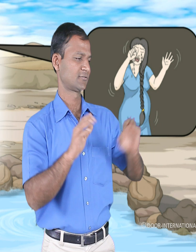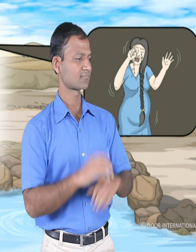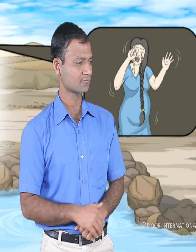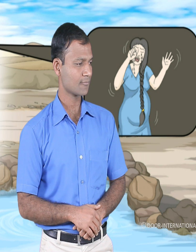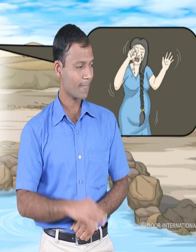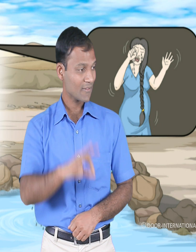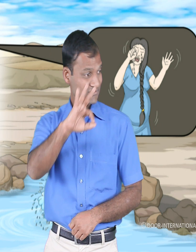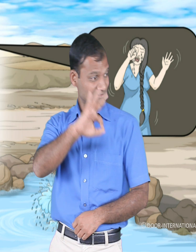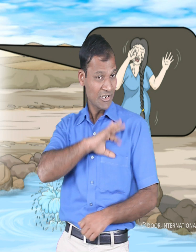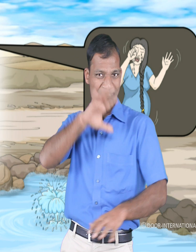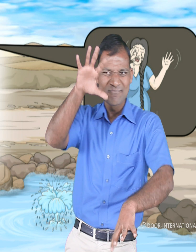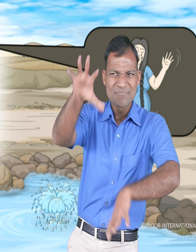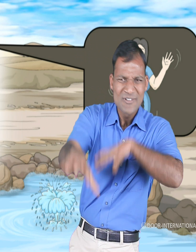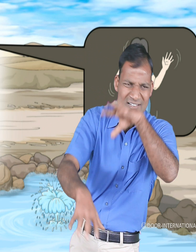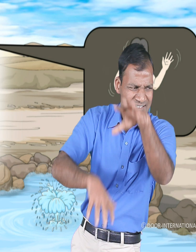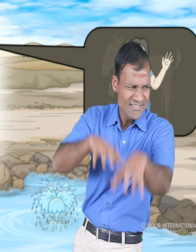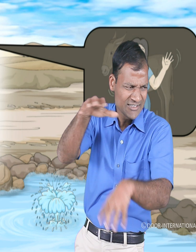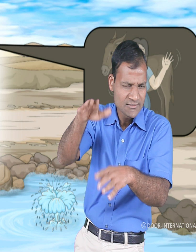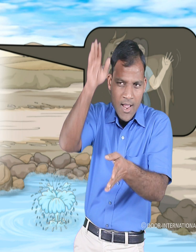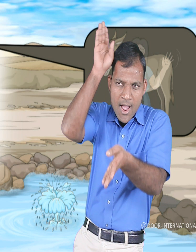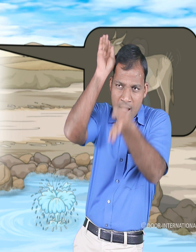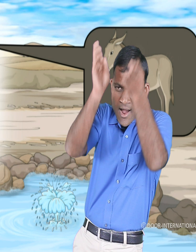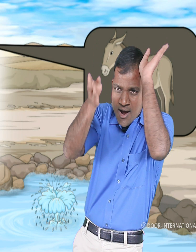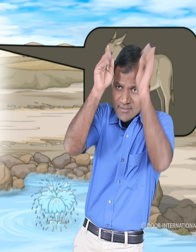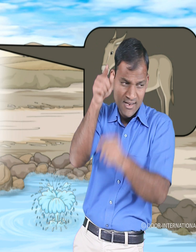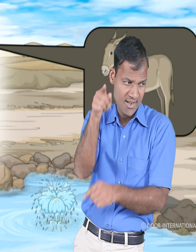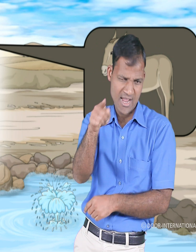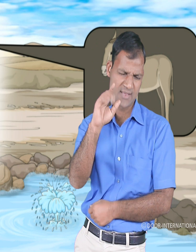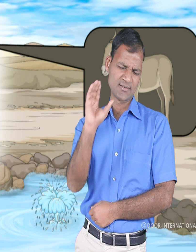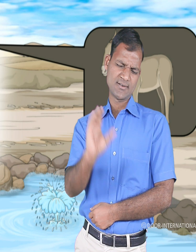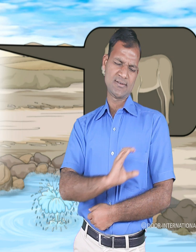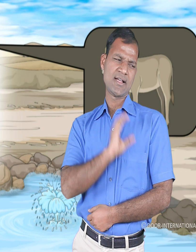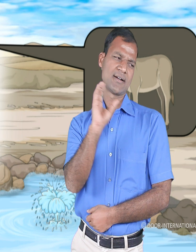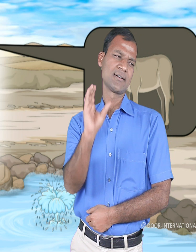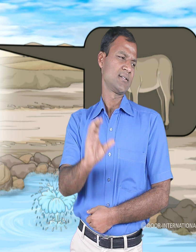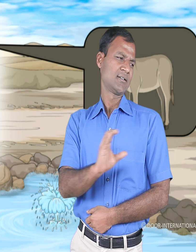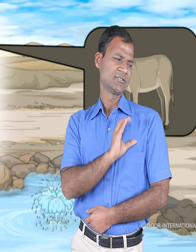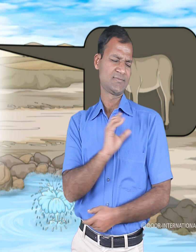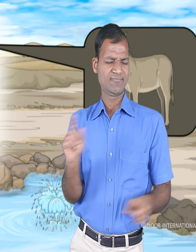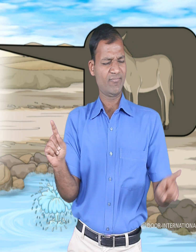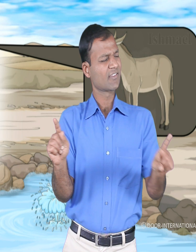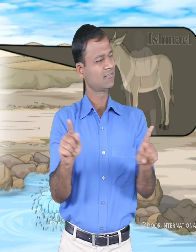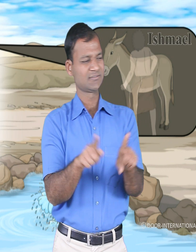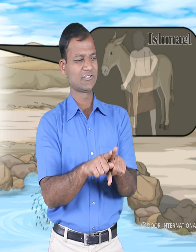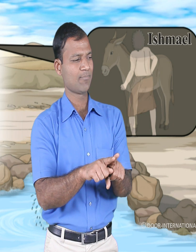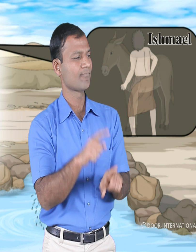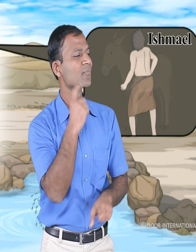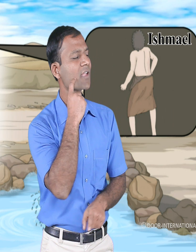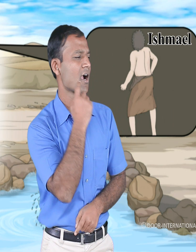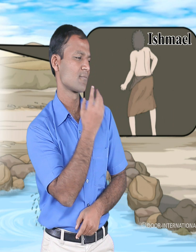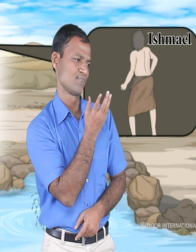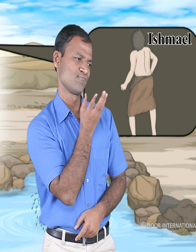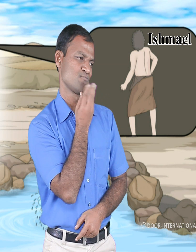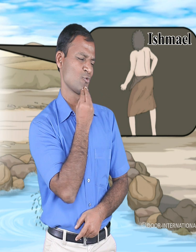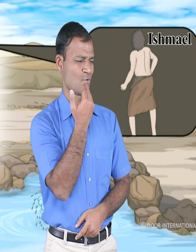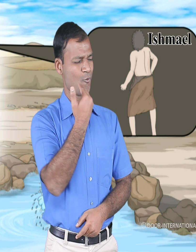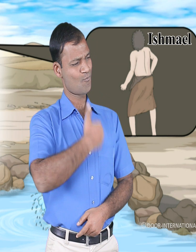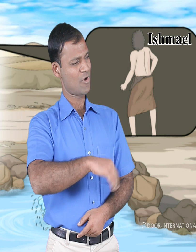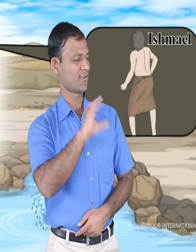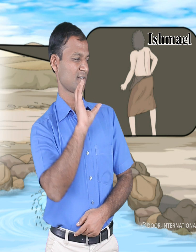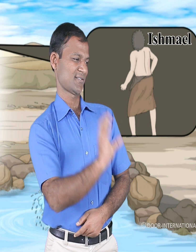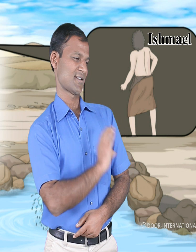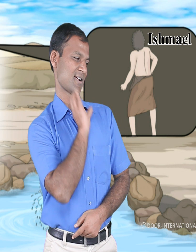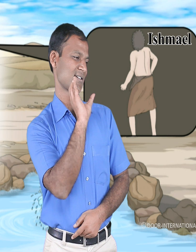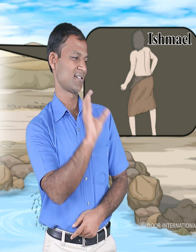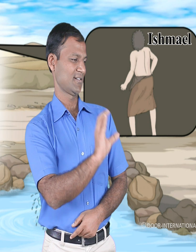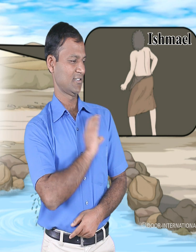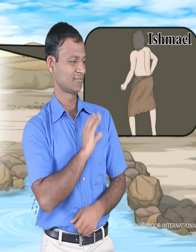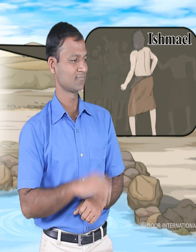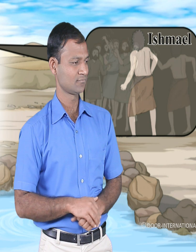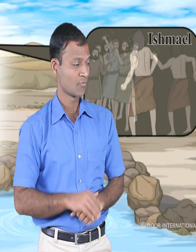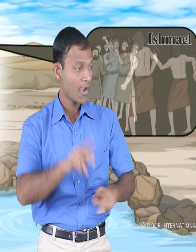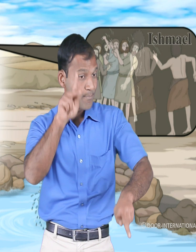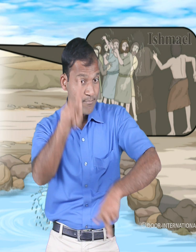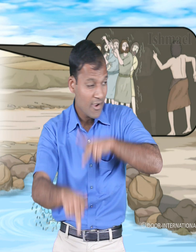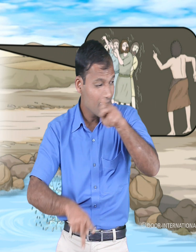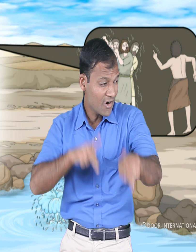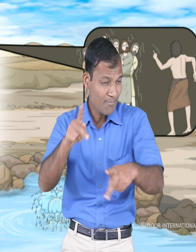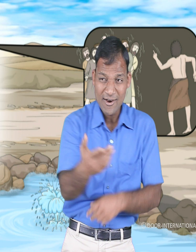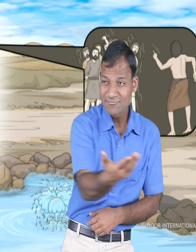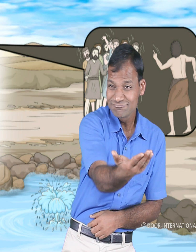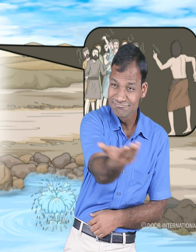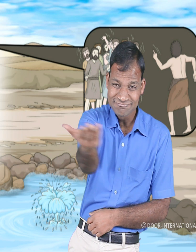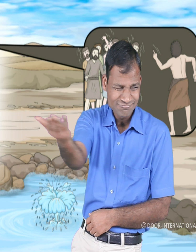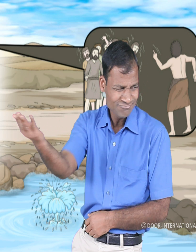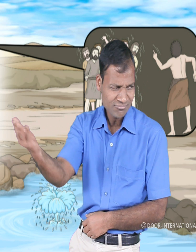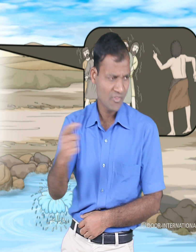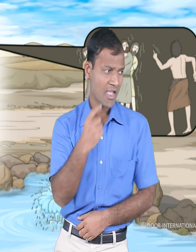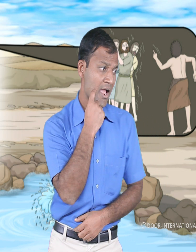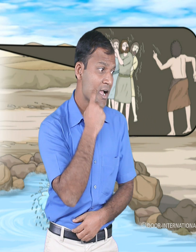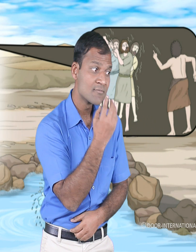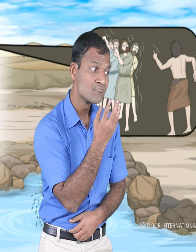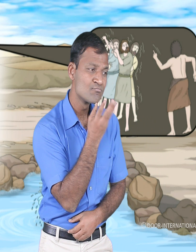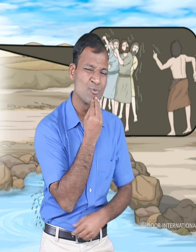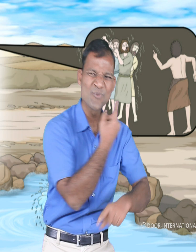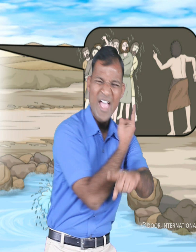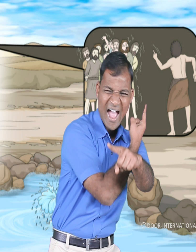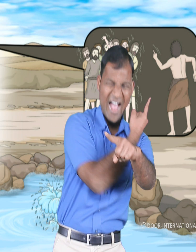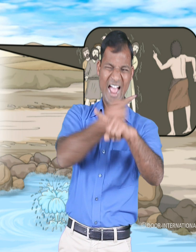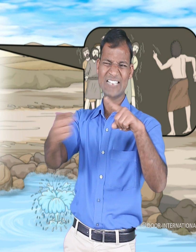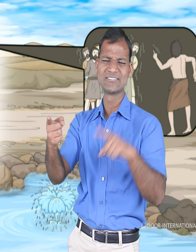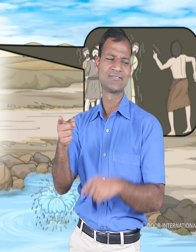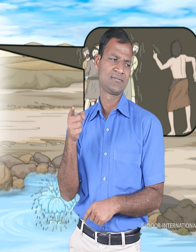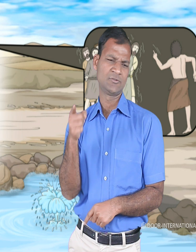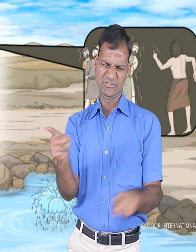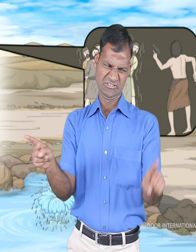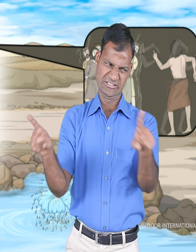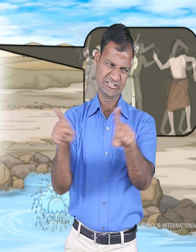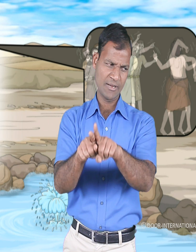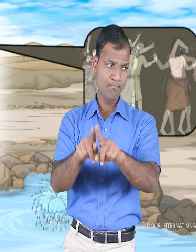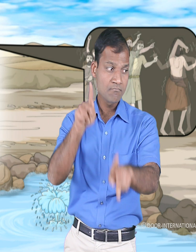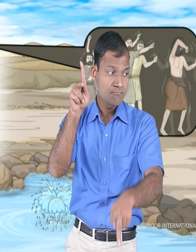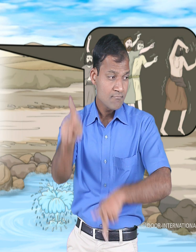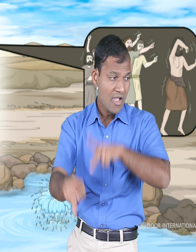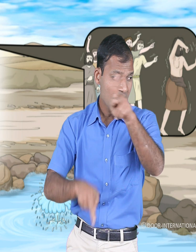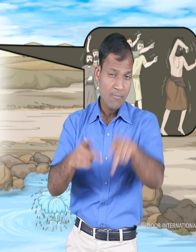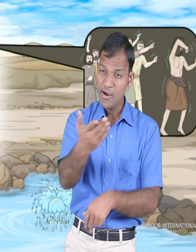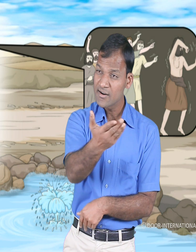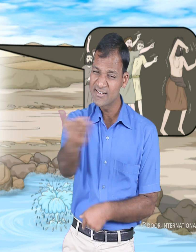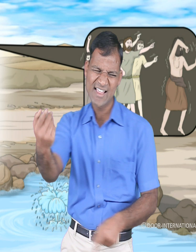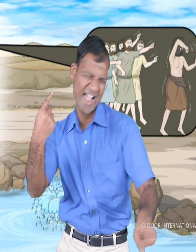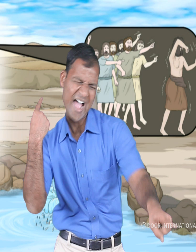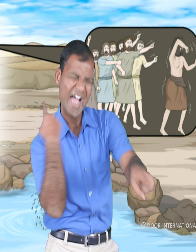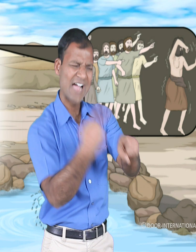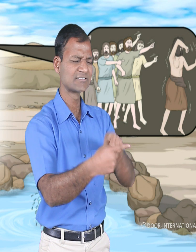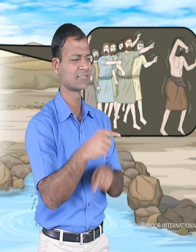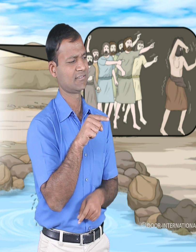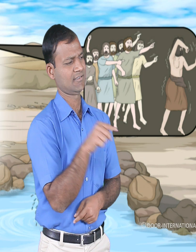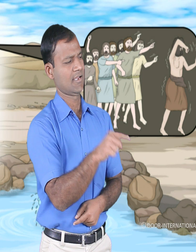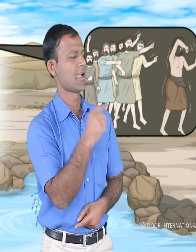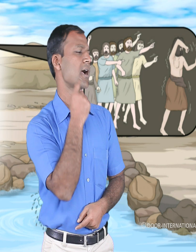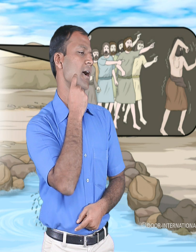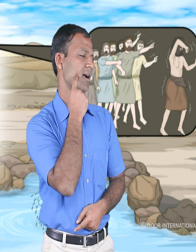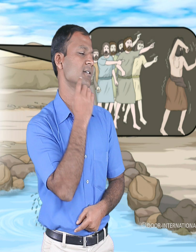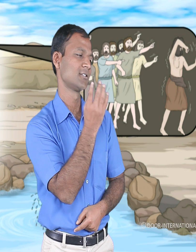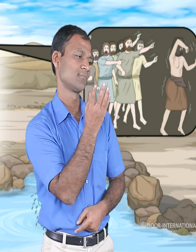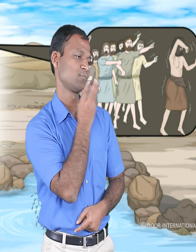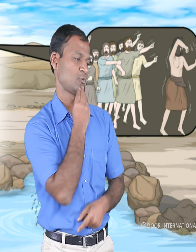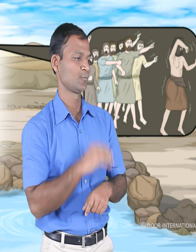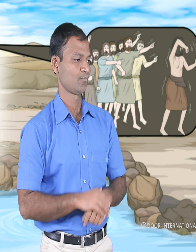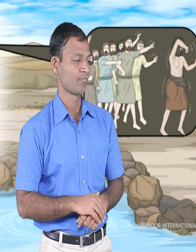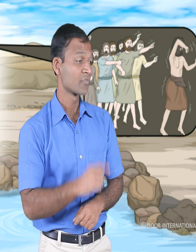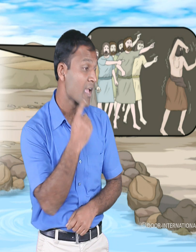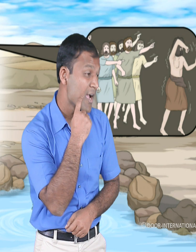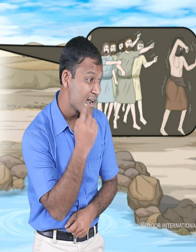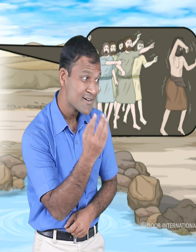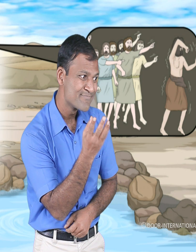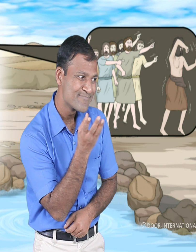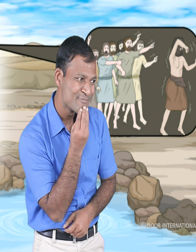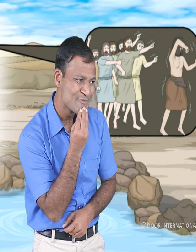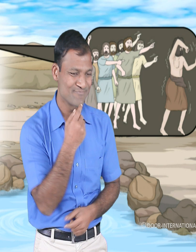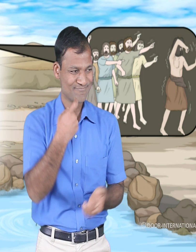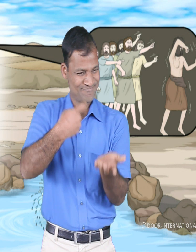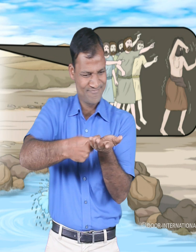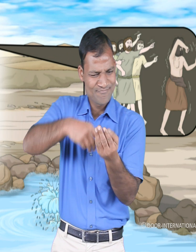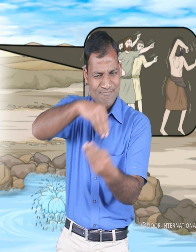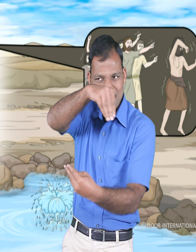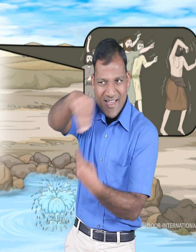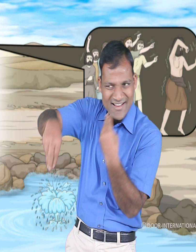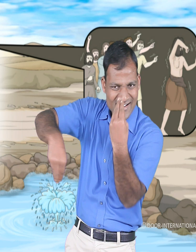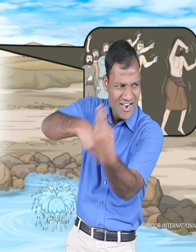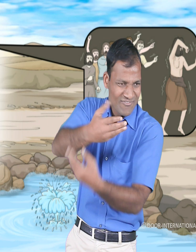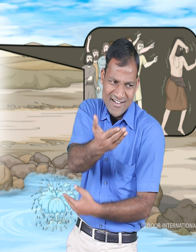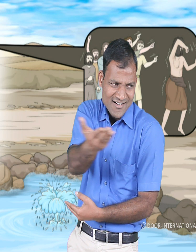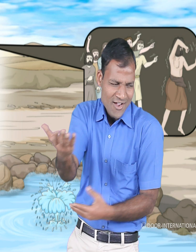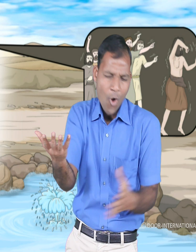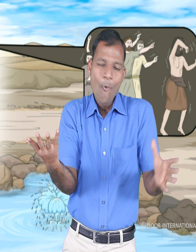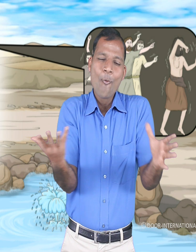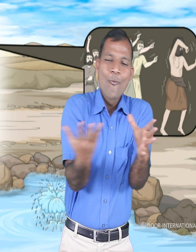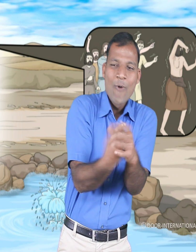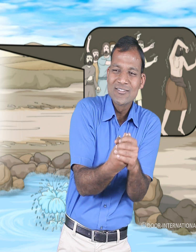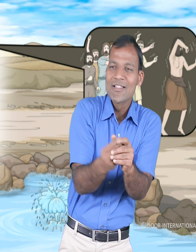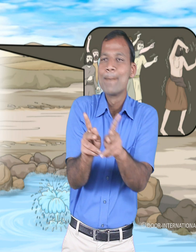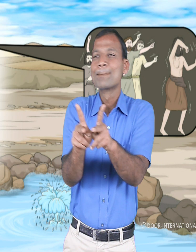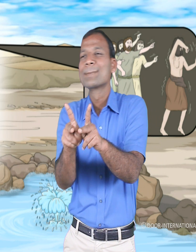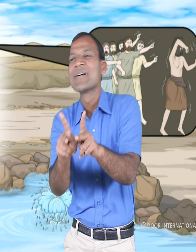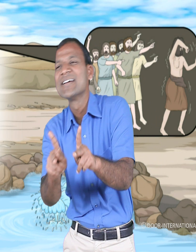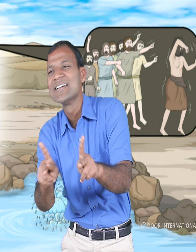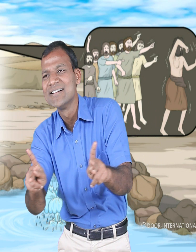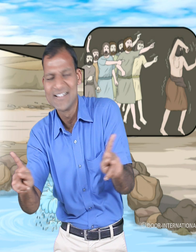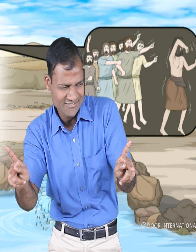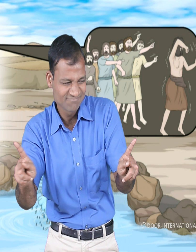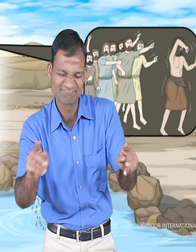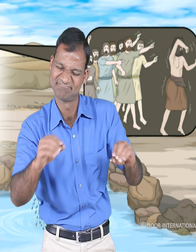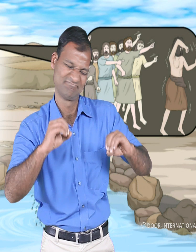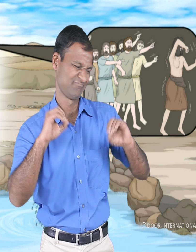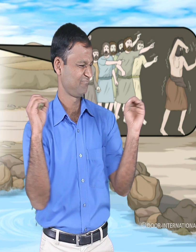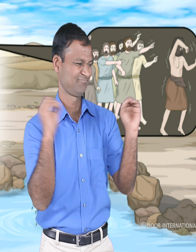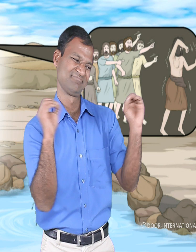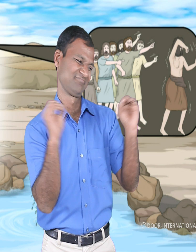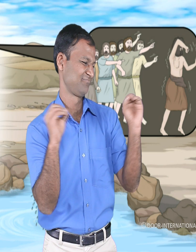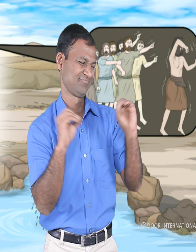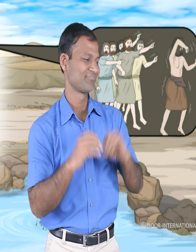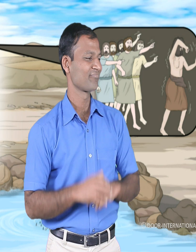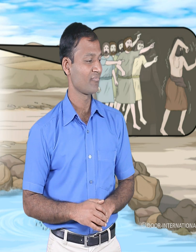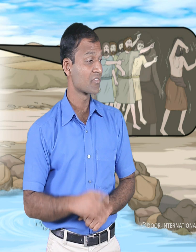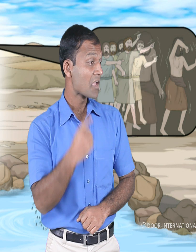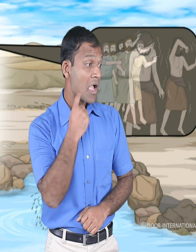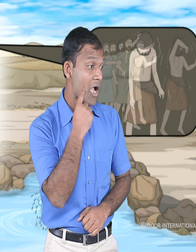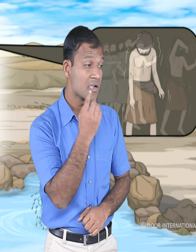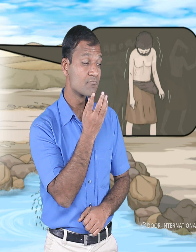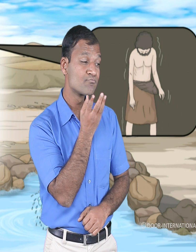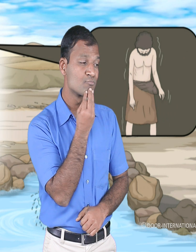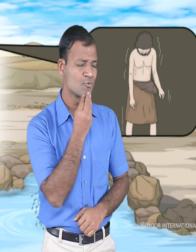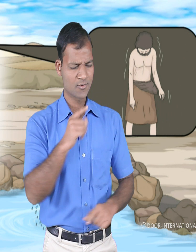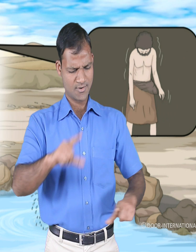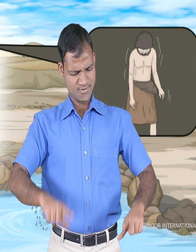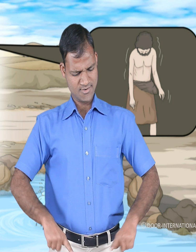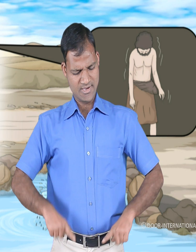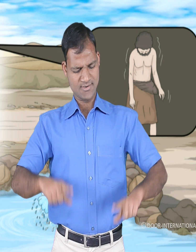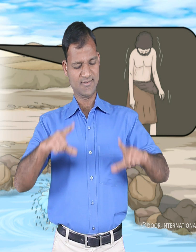He will be a wild donkey of a man, and his hand will be against everyone, and everyone’s hand against him;